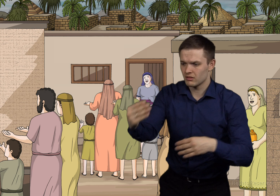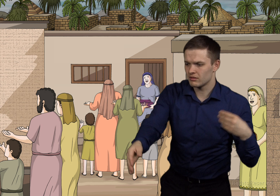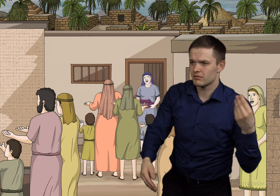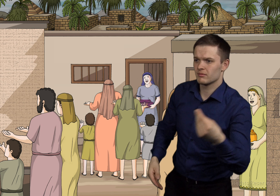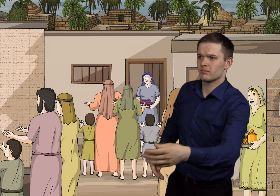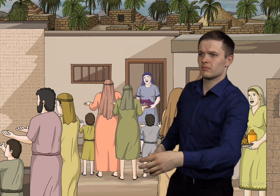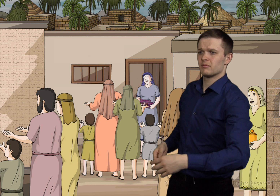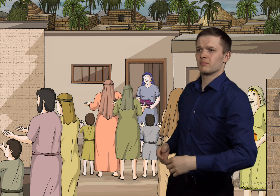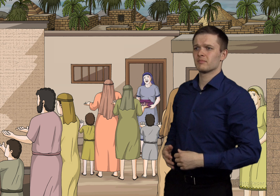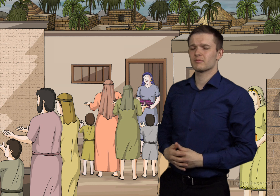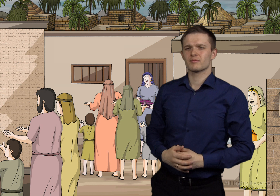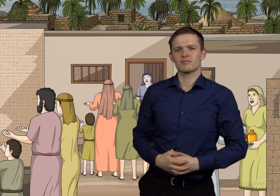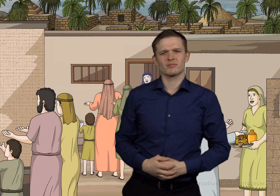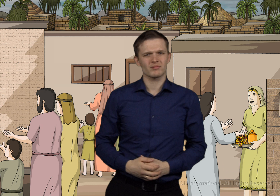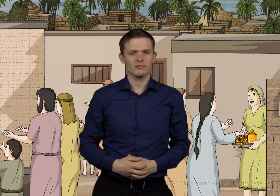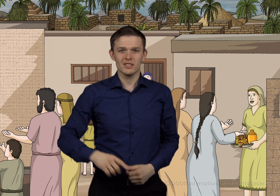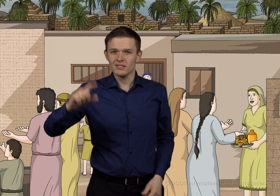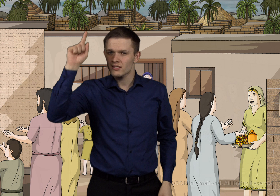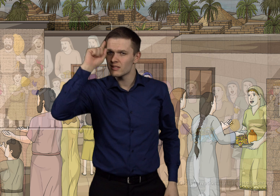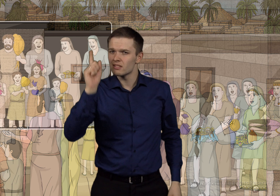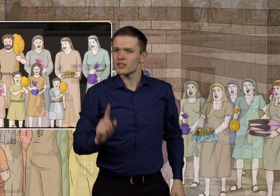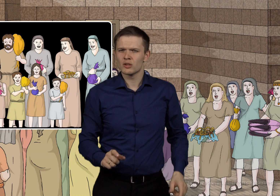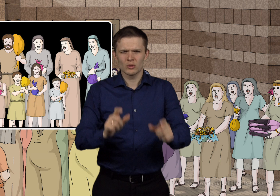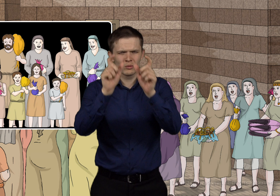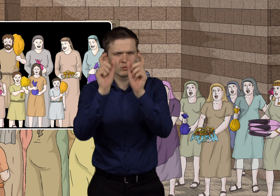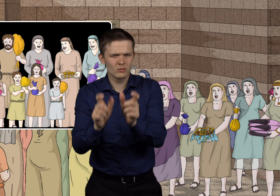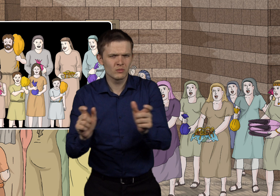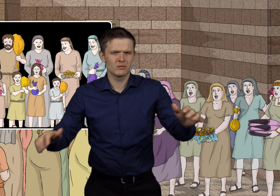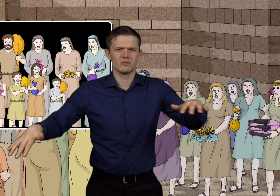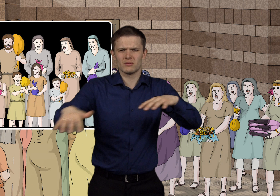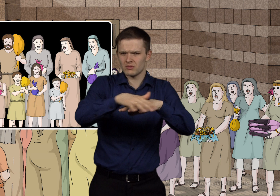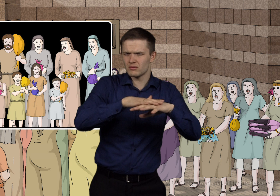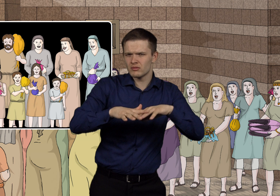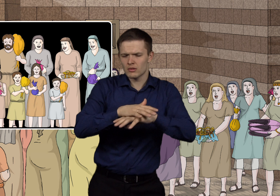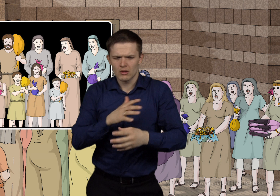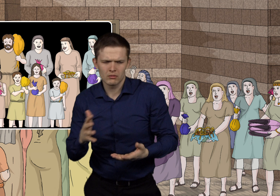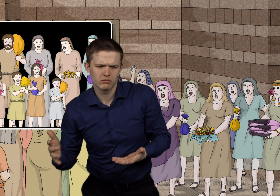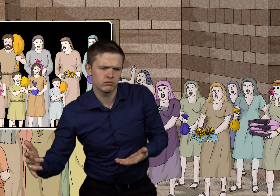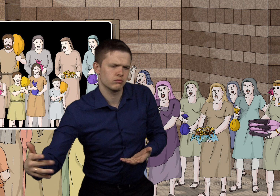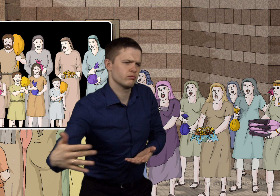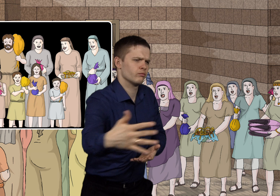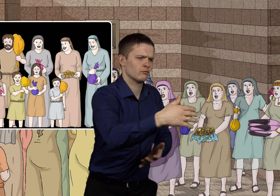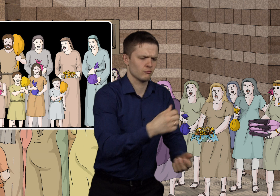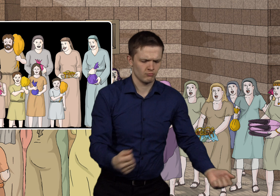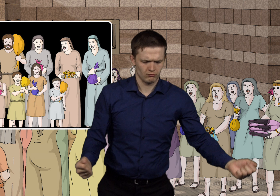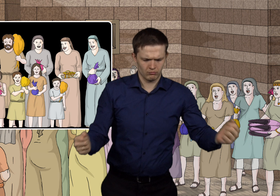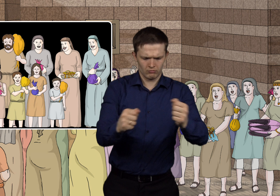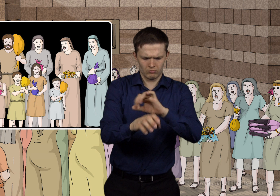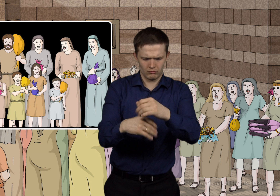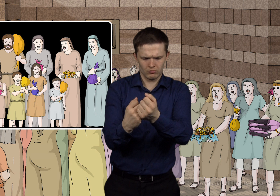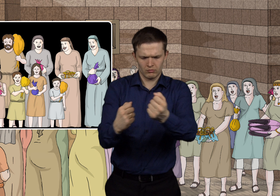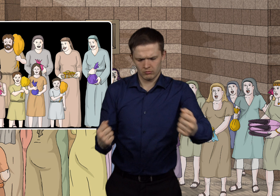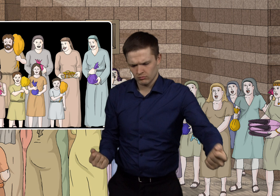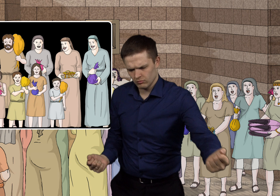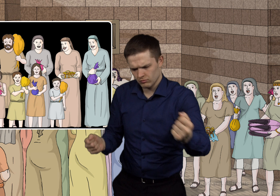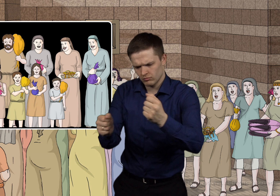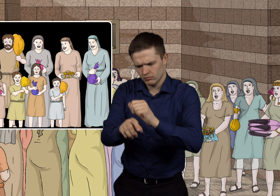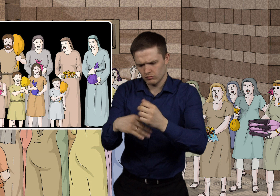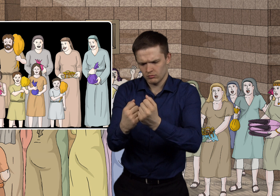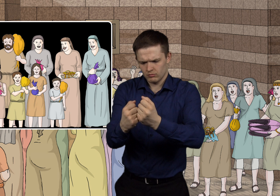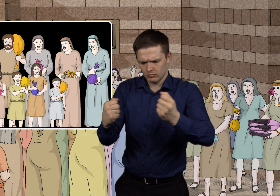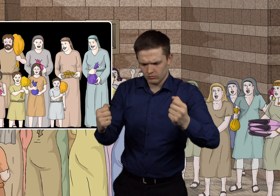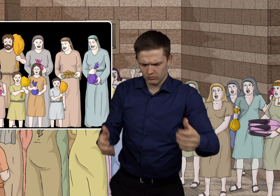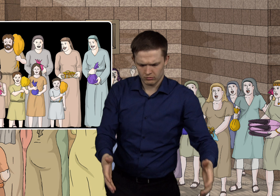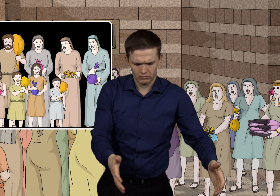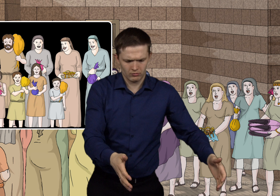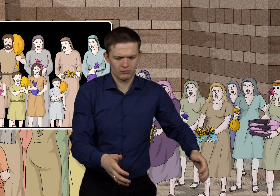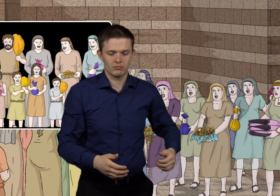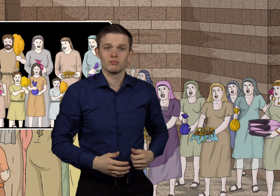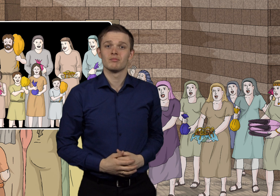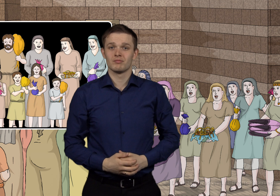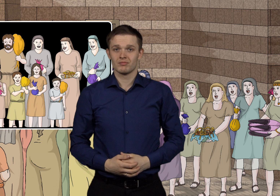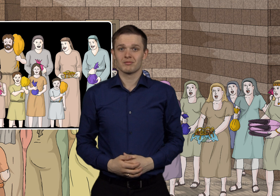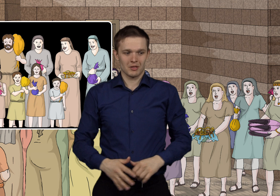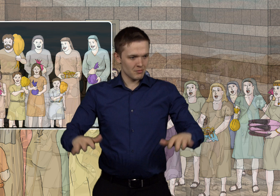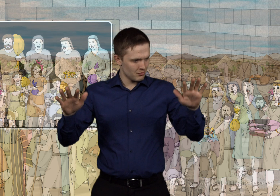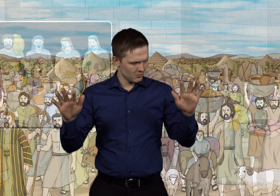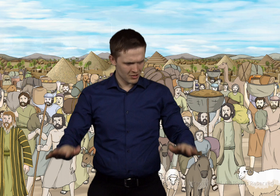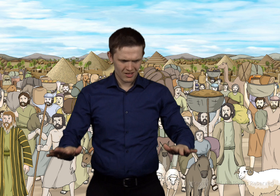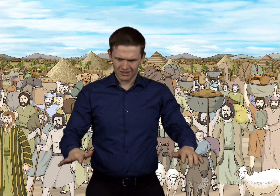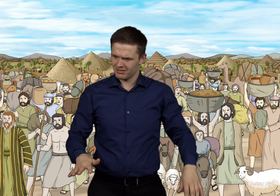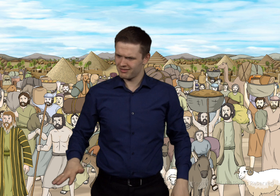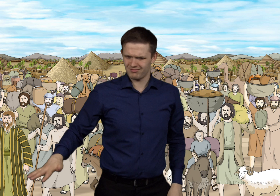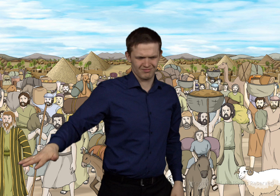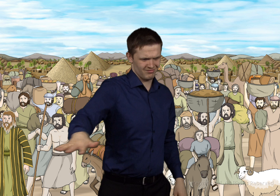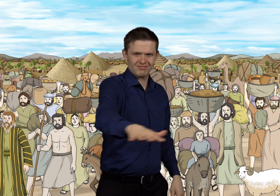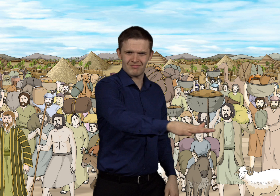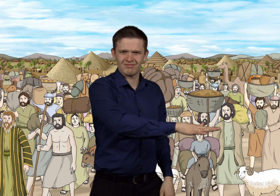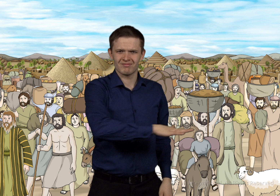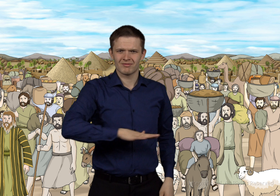In this way they plundered the Egyptians.